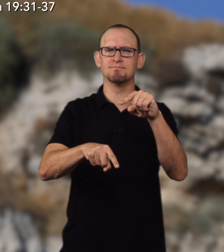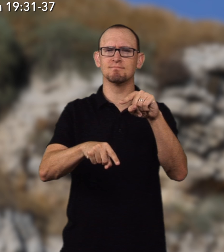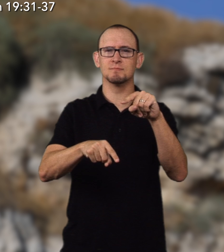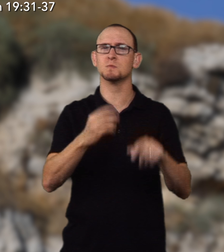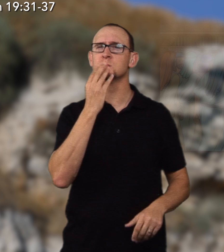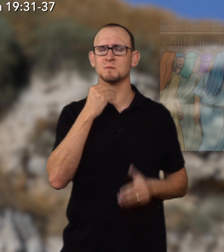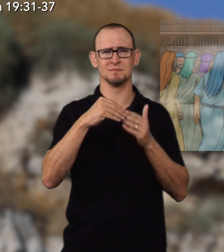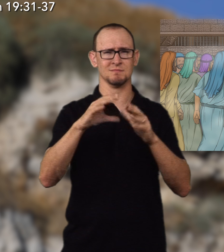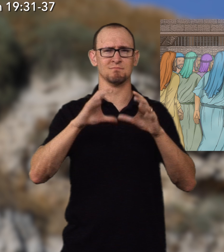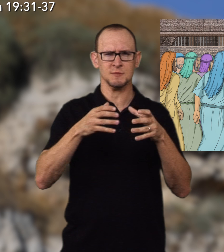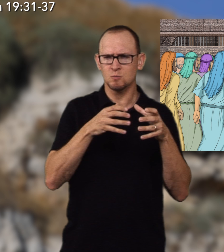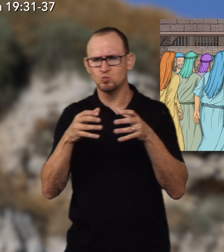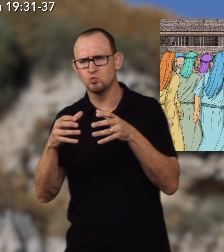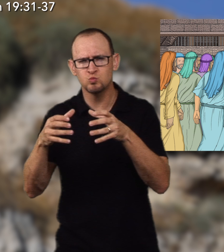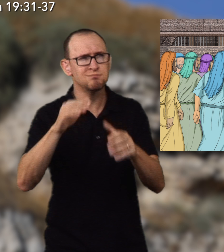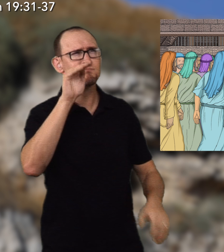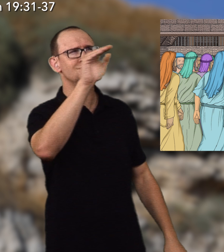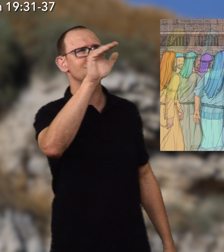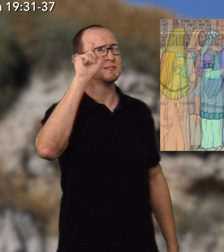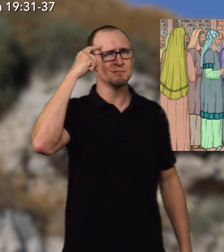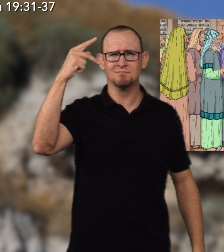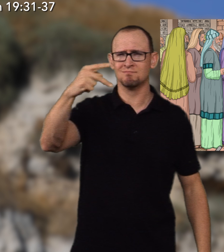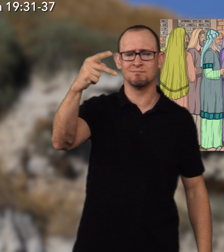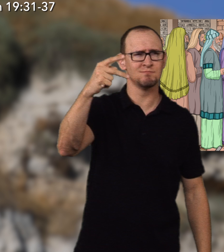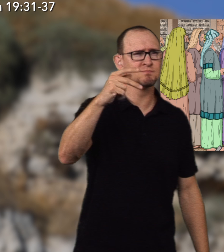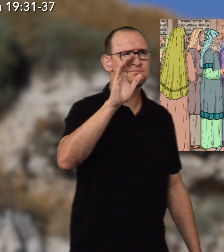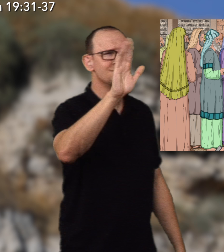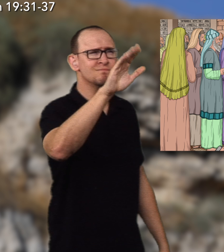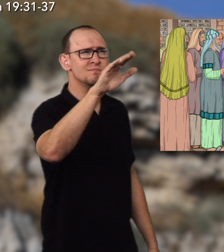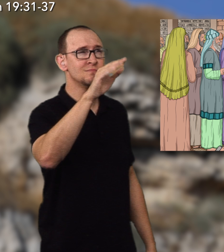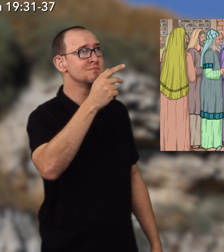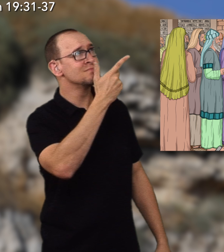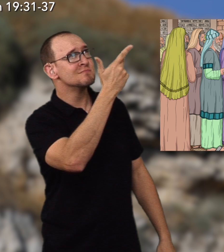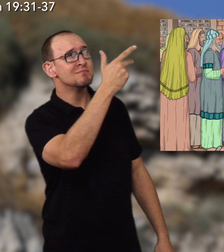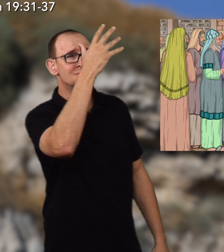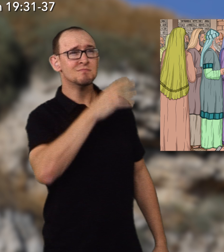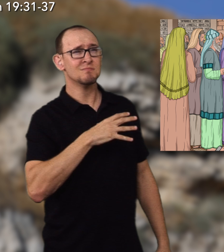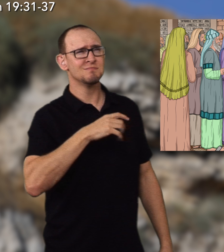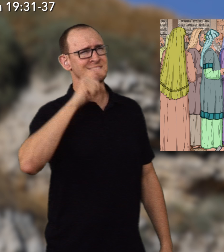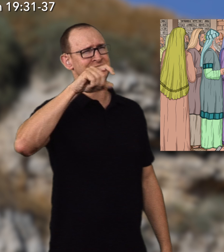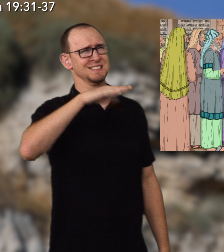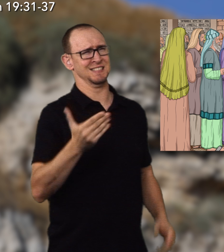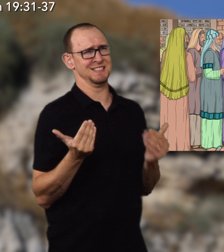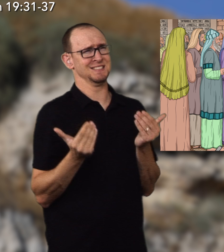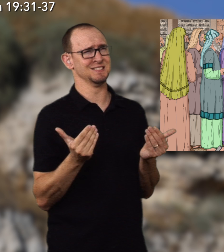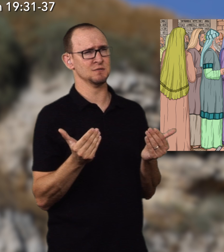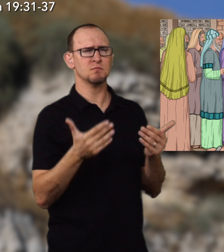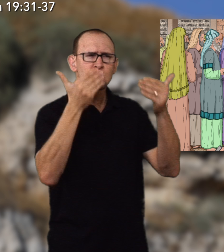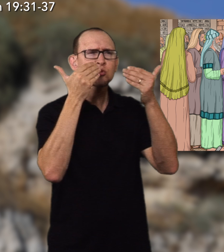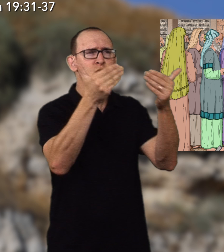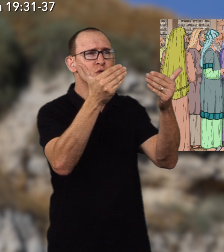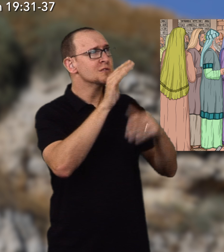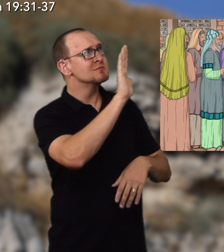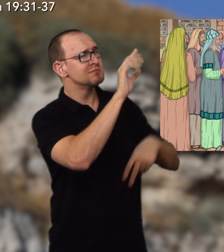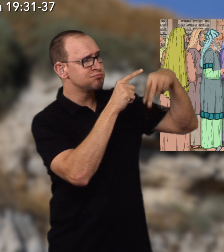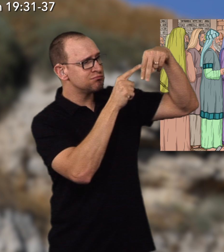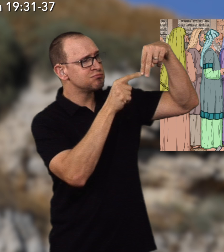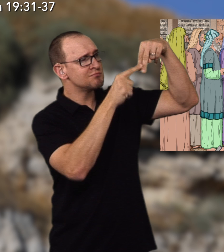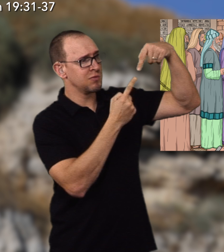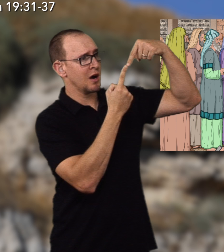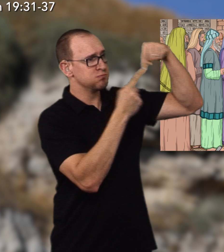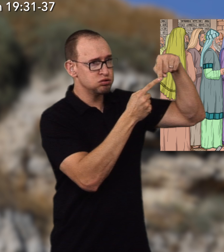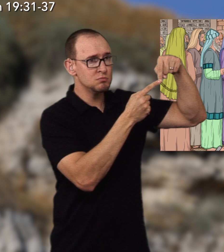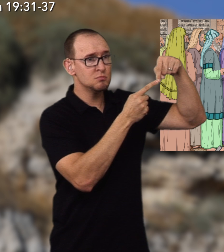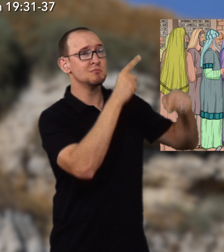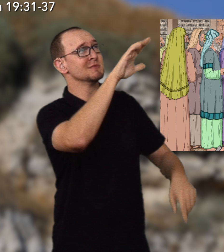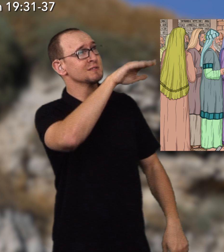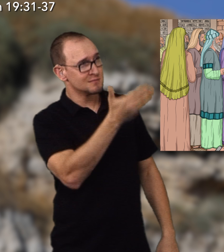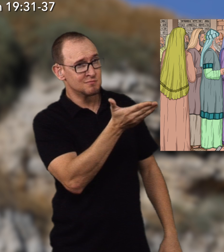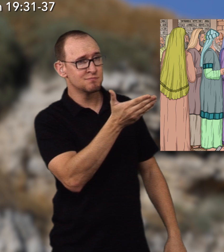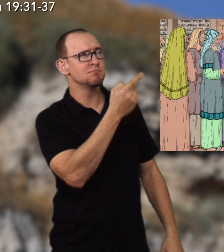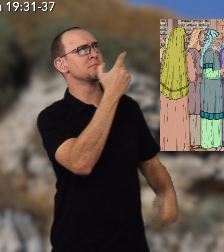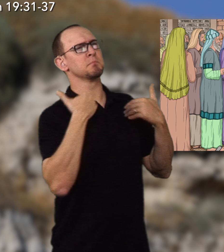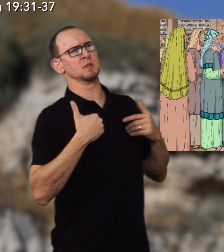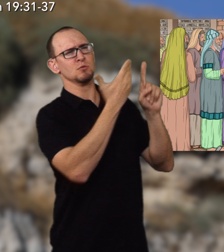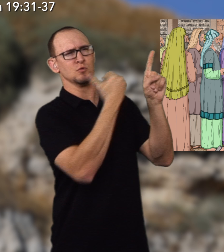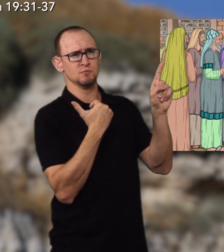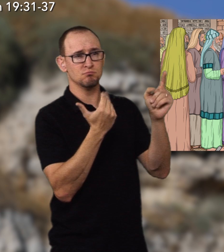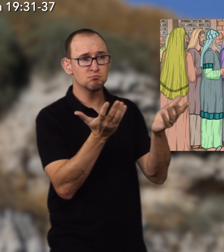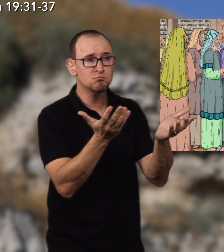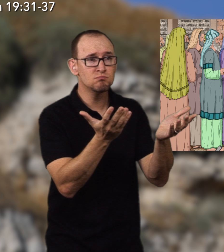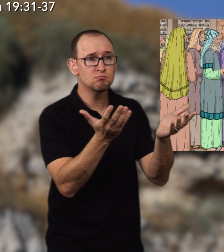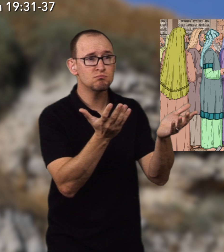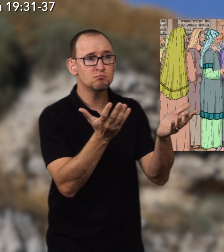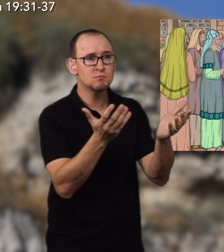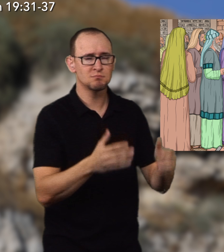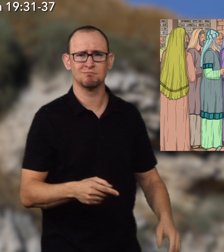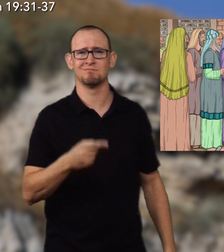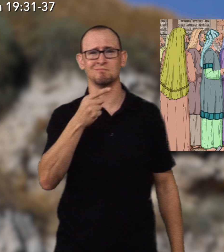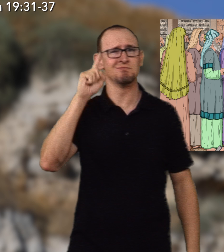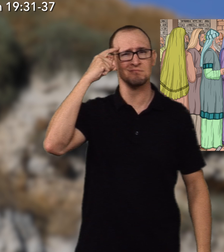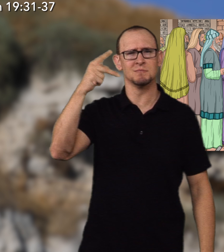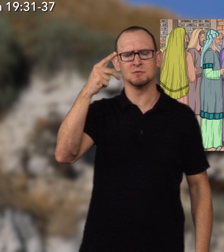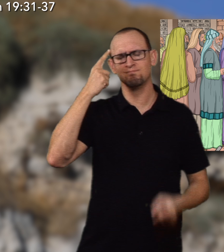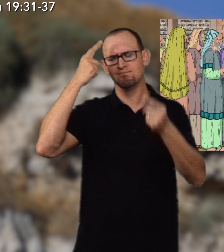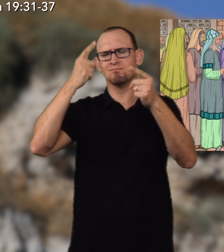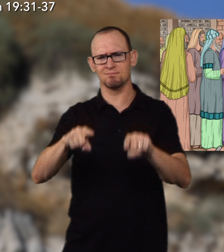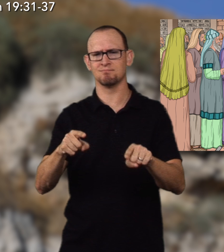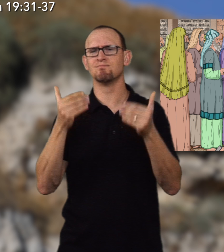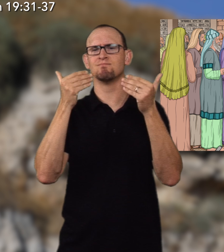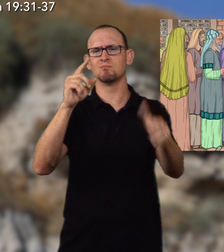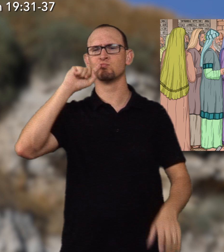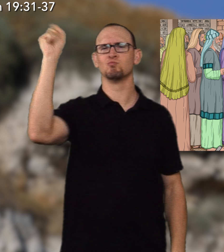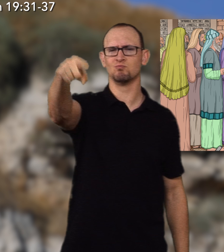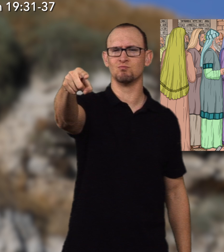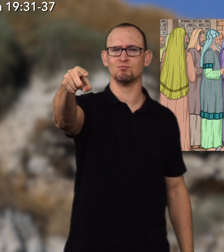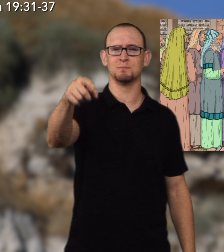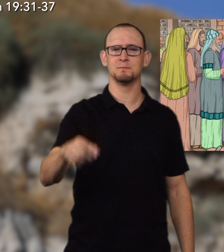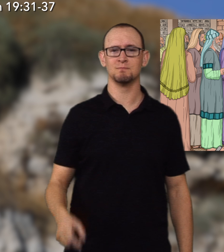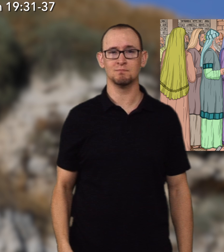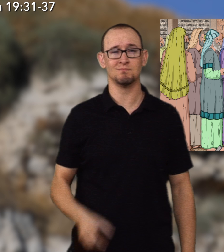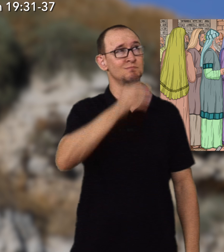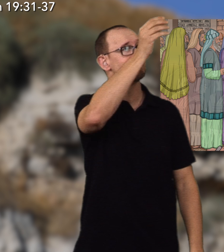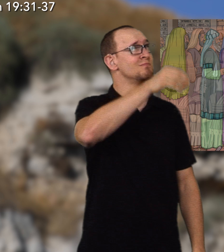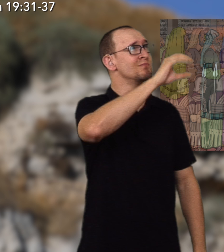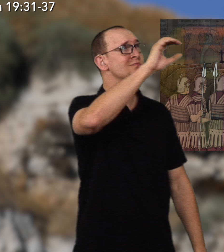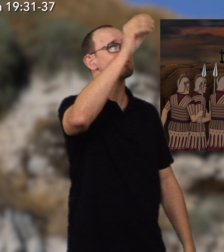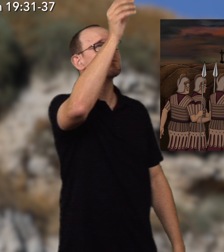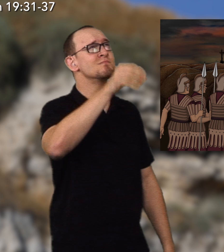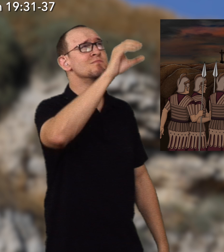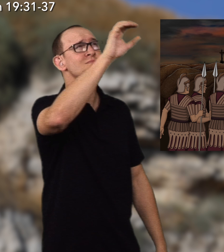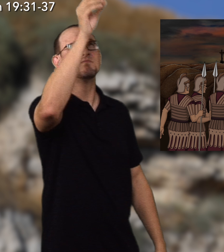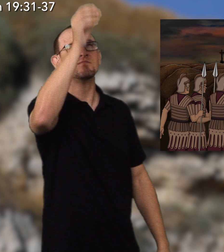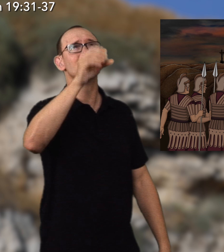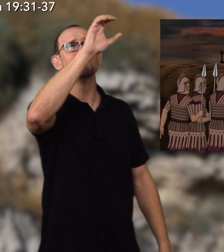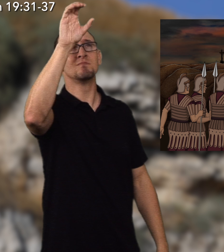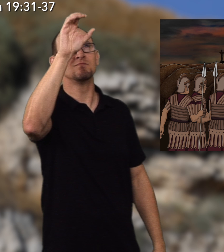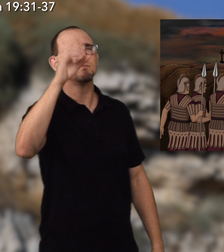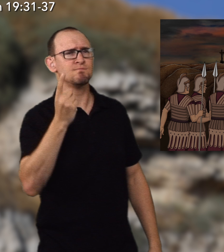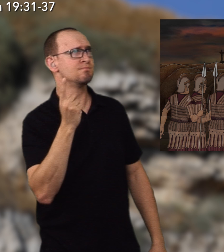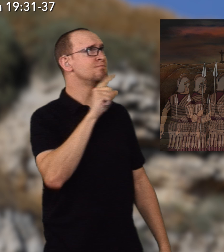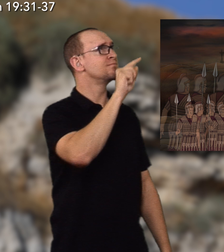In order that the bodies would not remain on the cross during the Sabbath, the Jews asked Pilate to have the legs broken and the bodies removed.